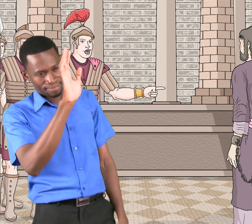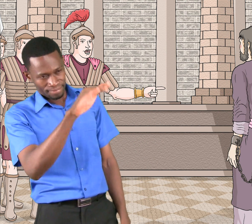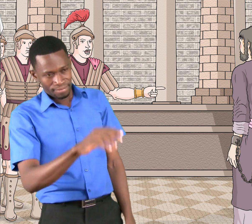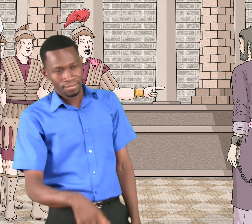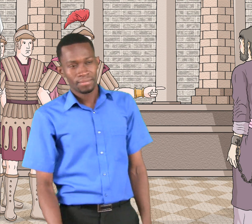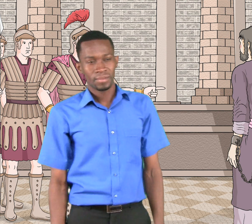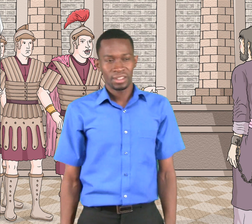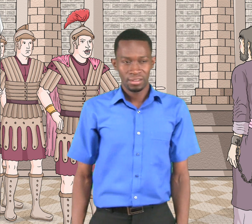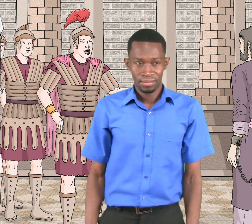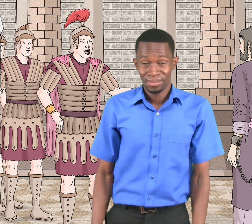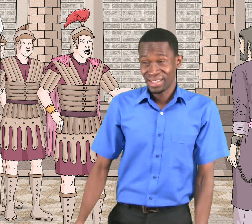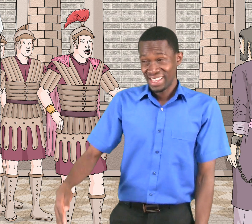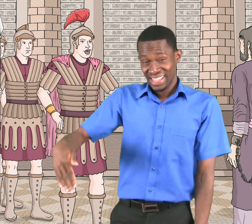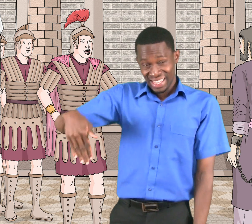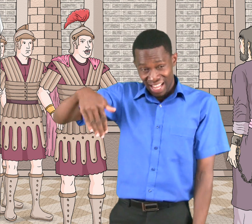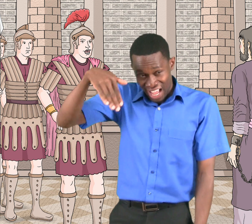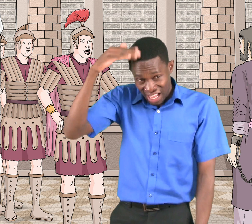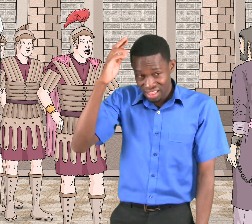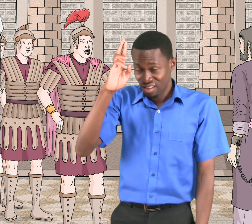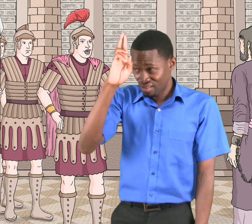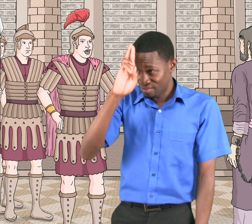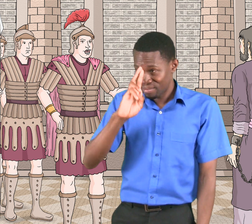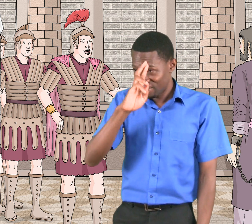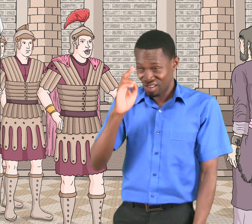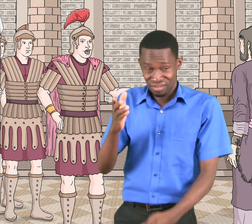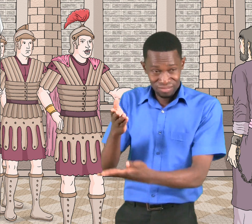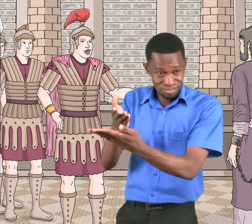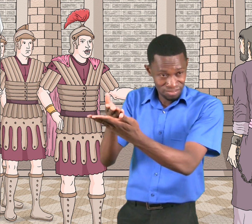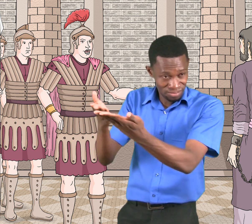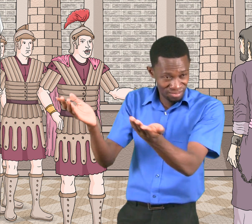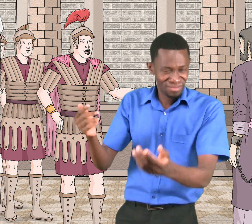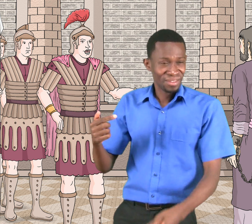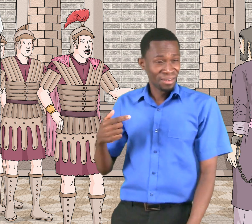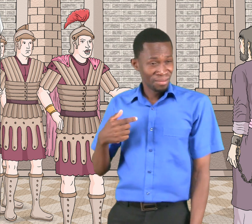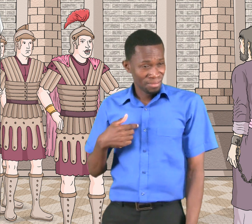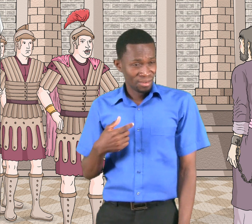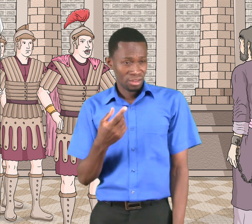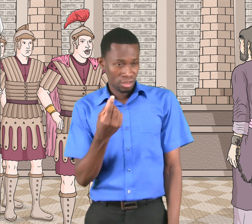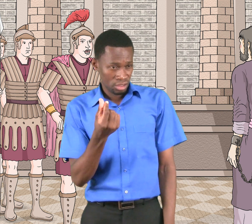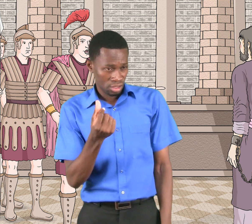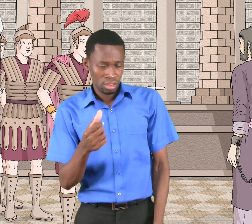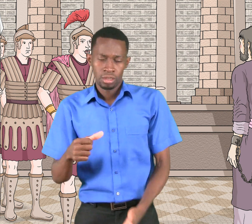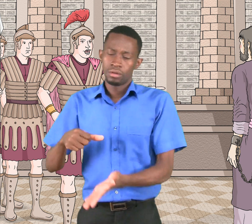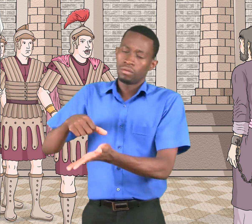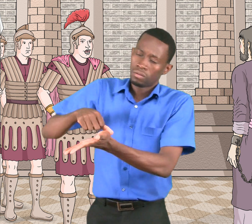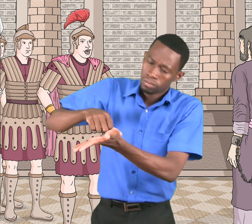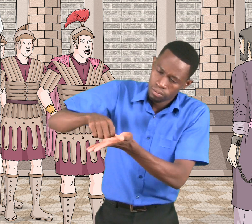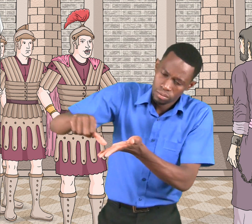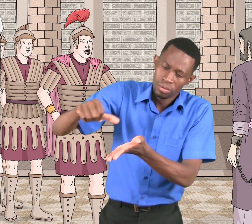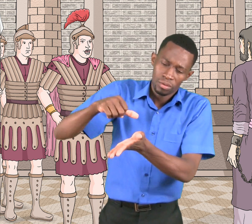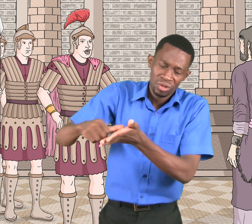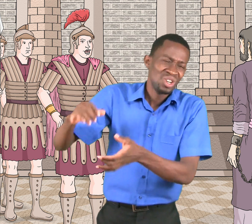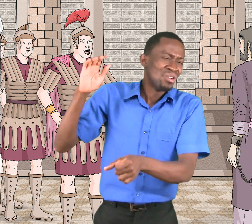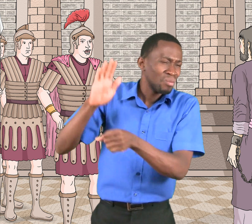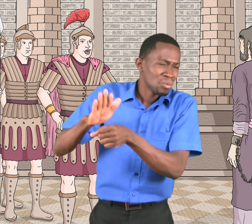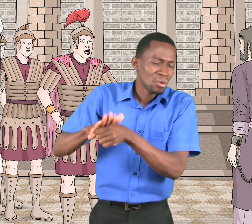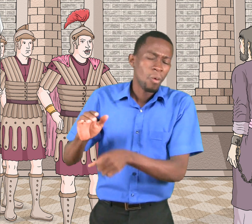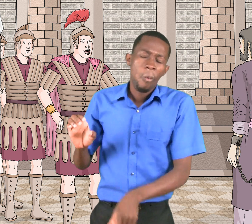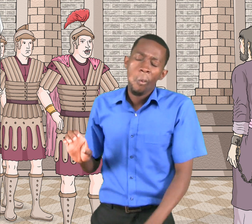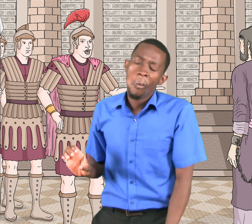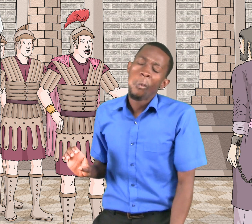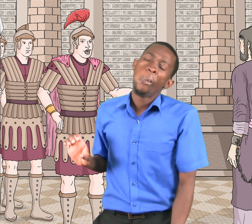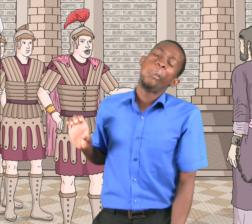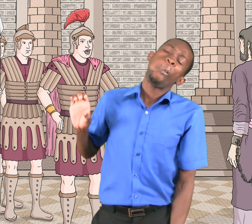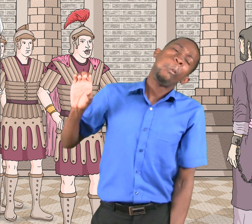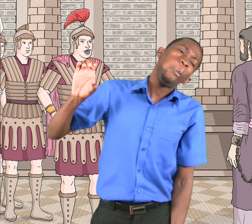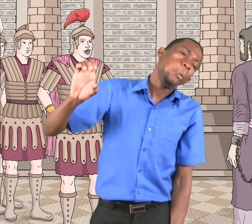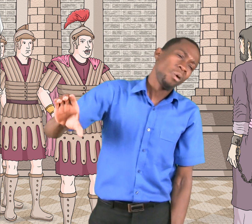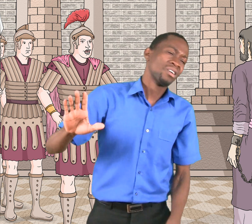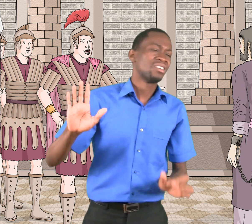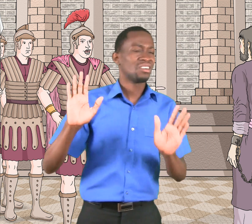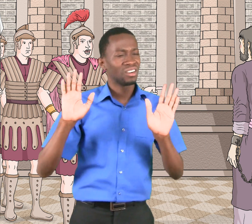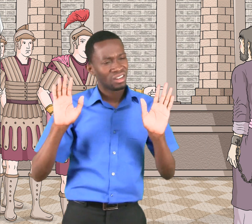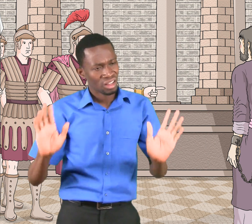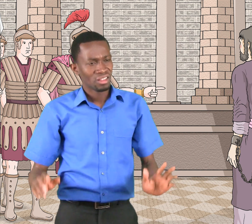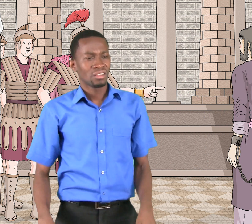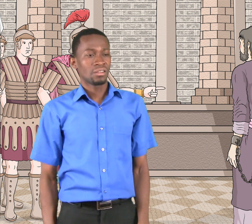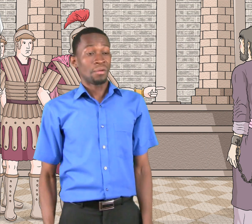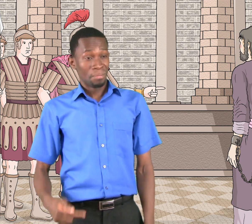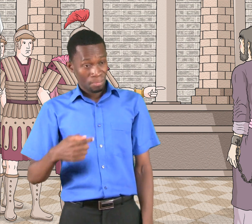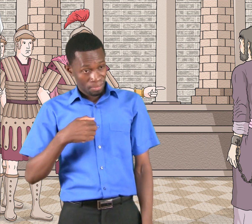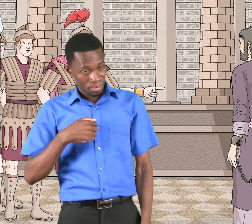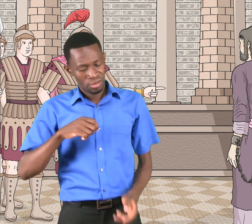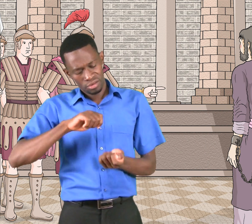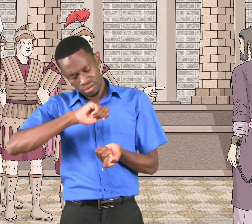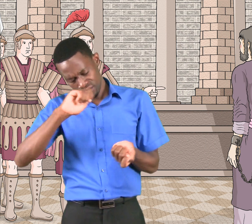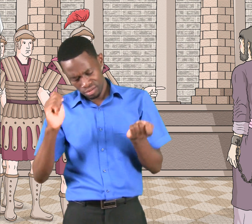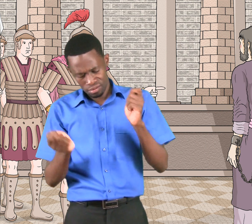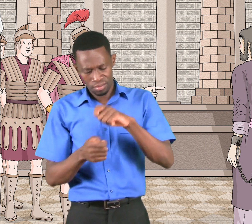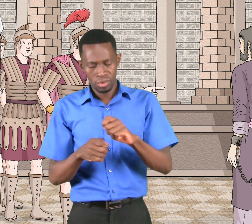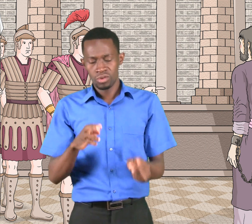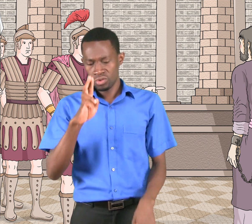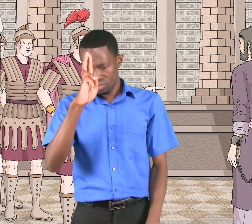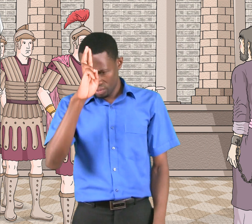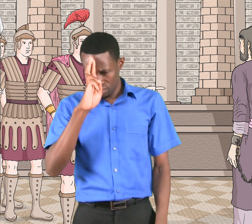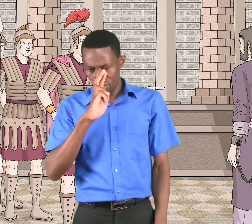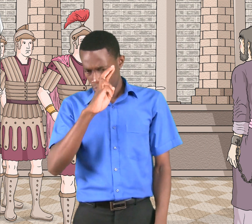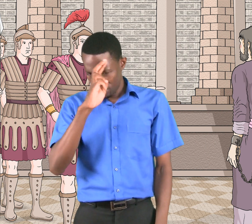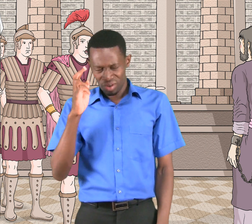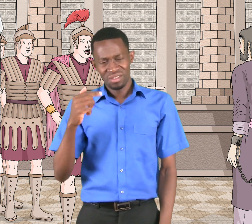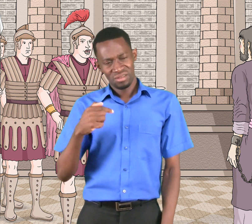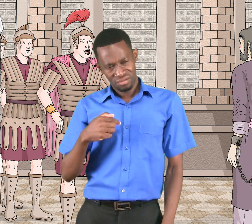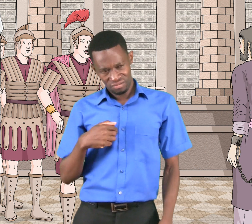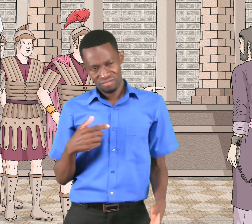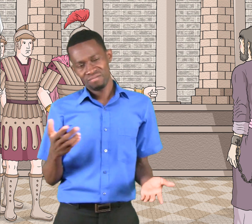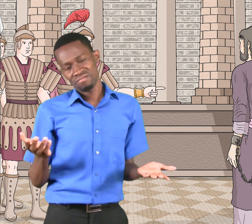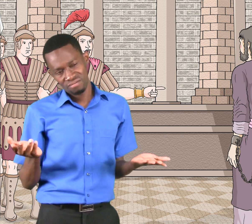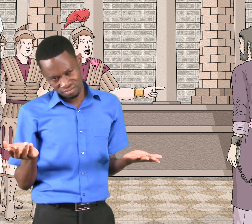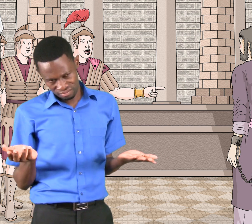“Yes,” he answered.